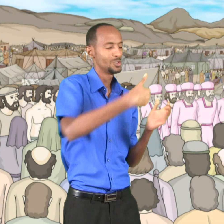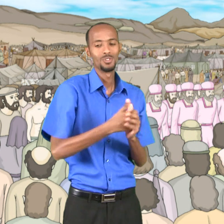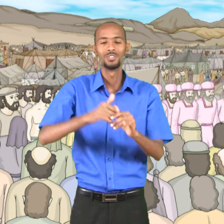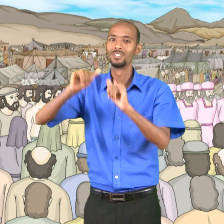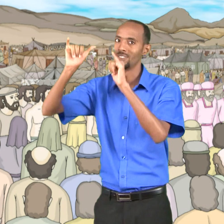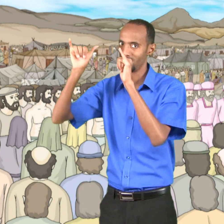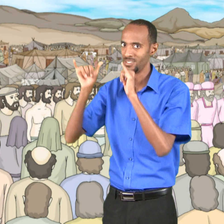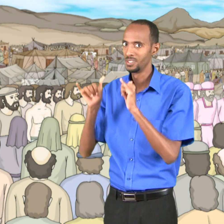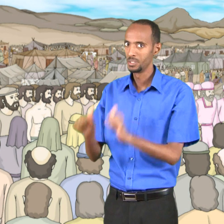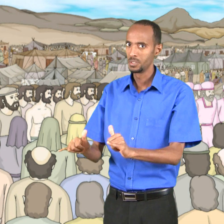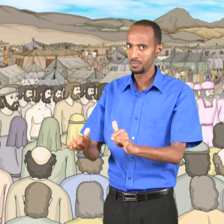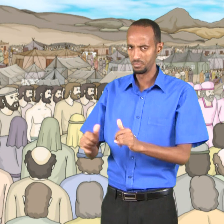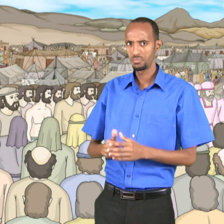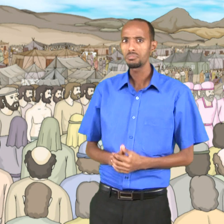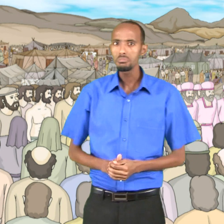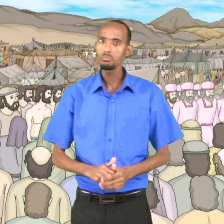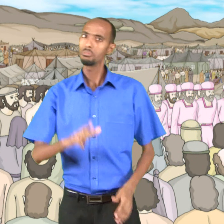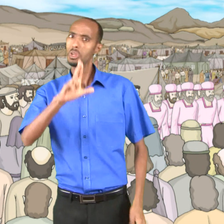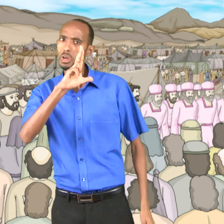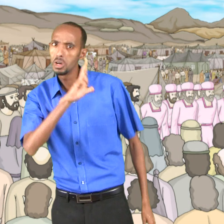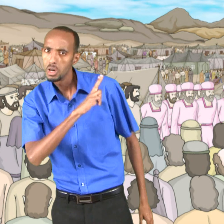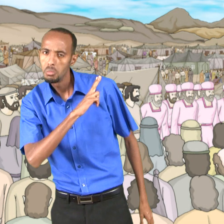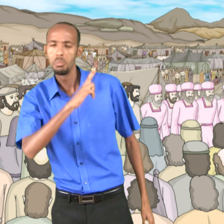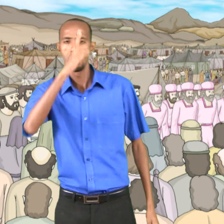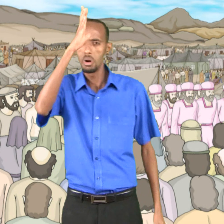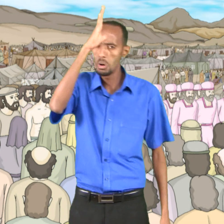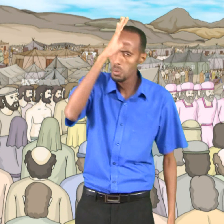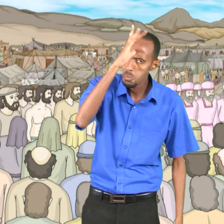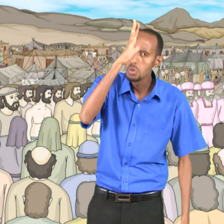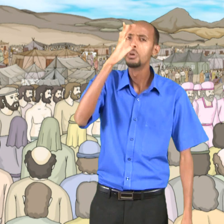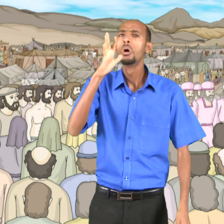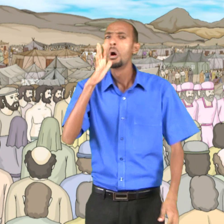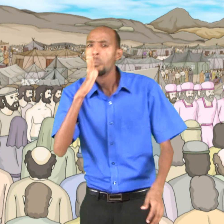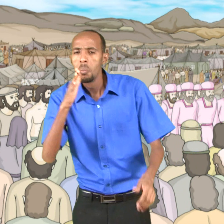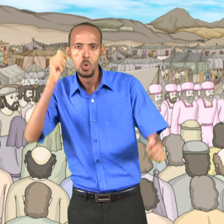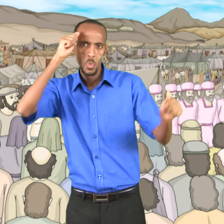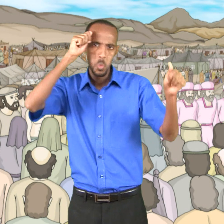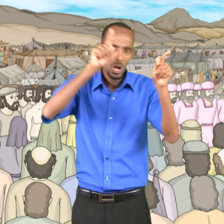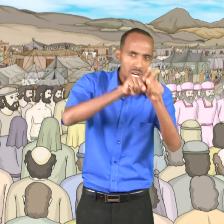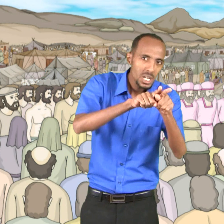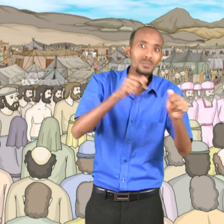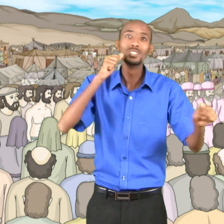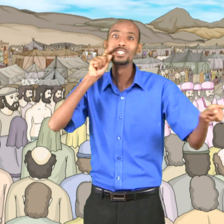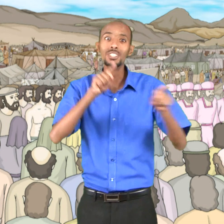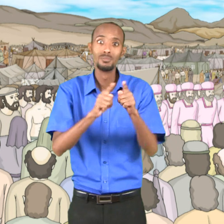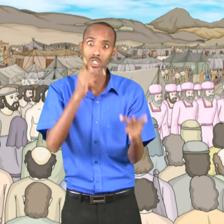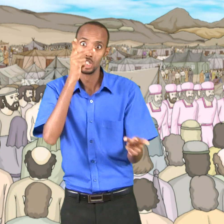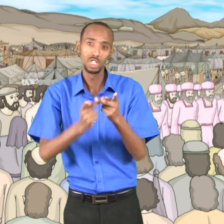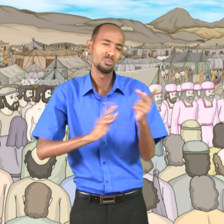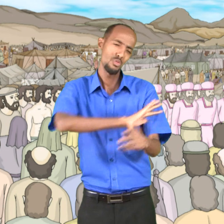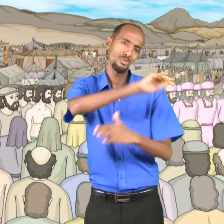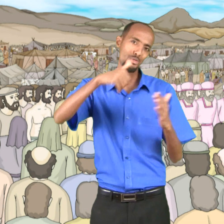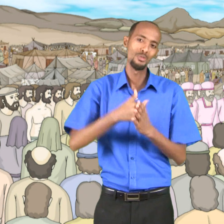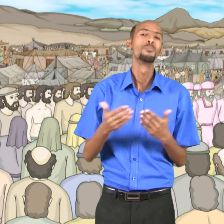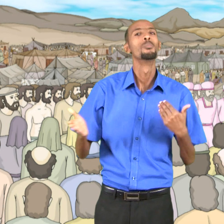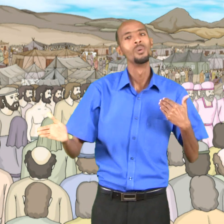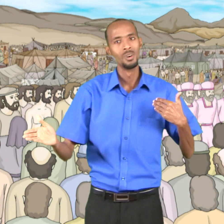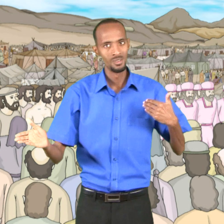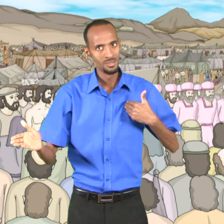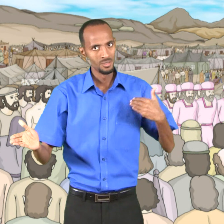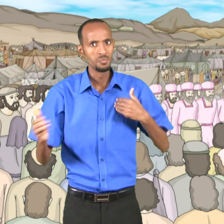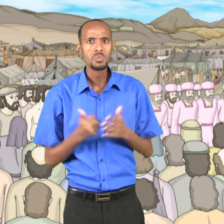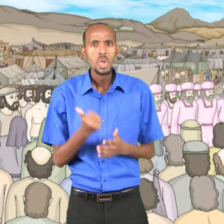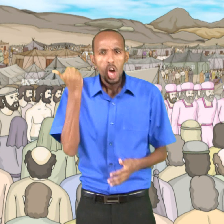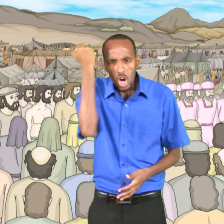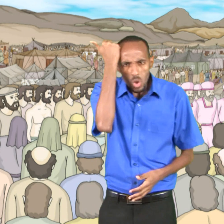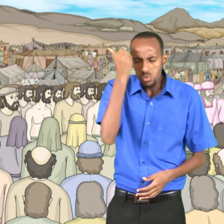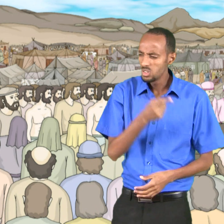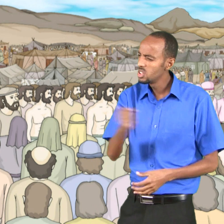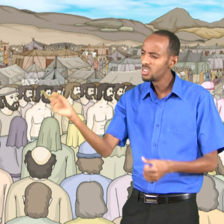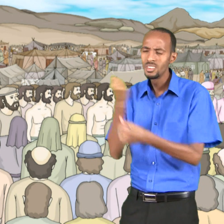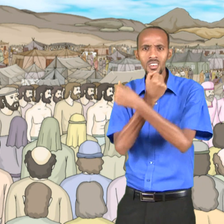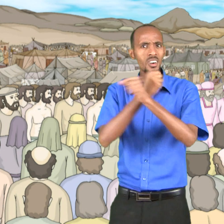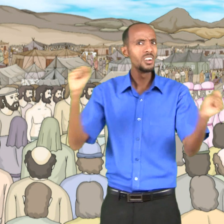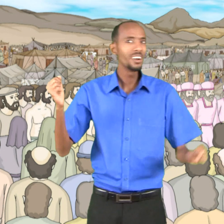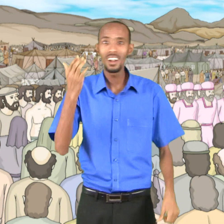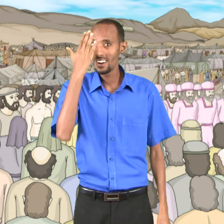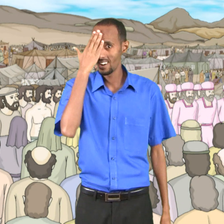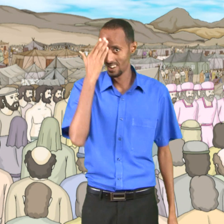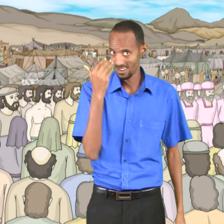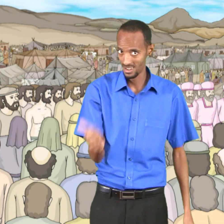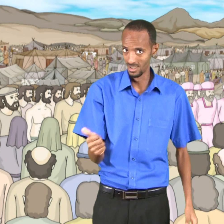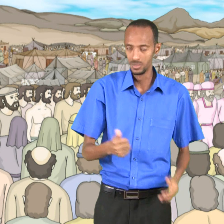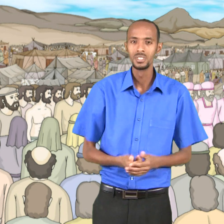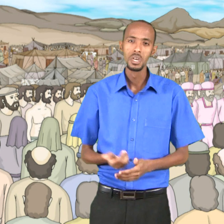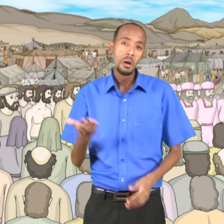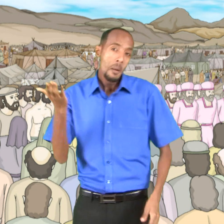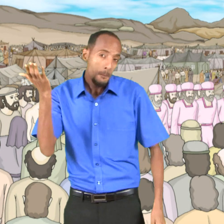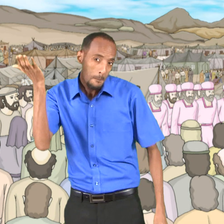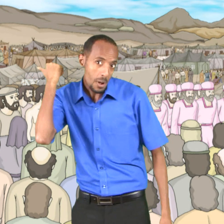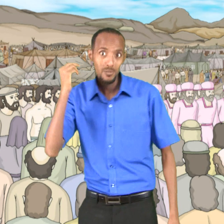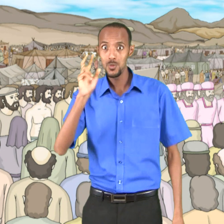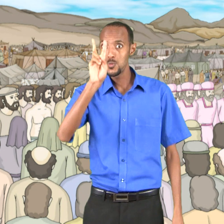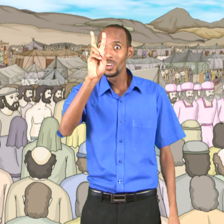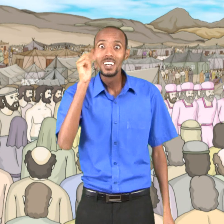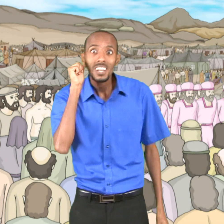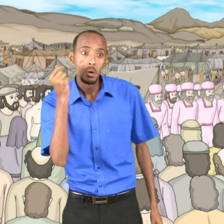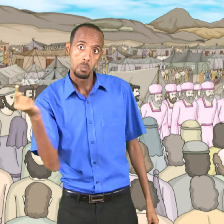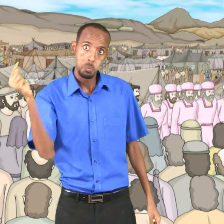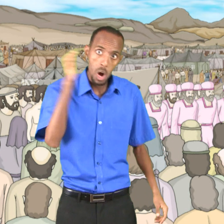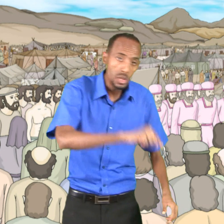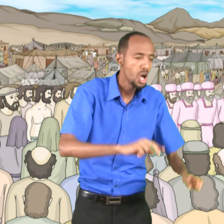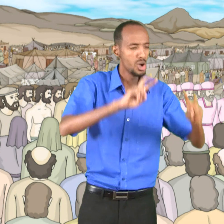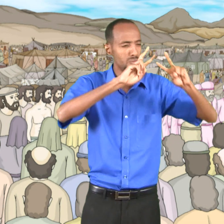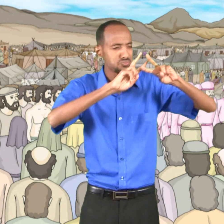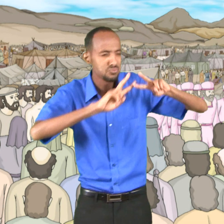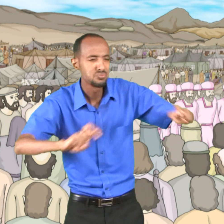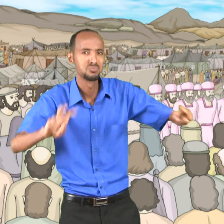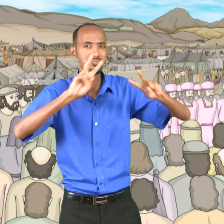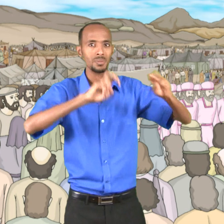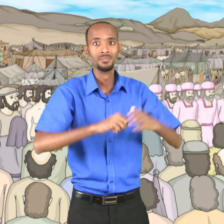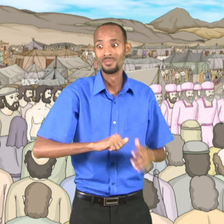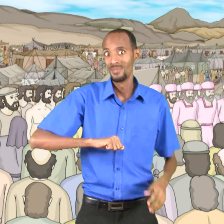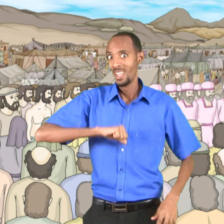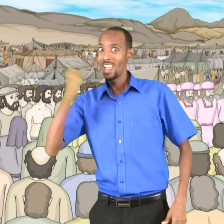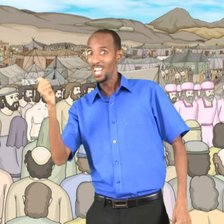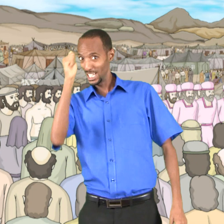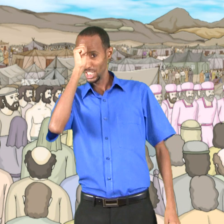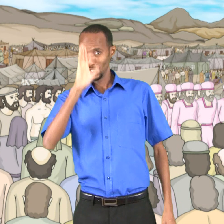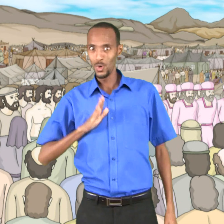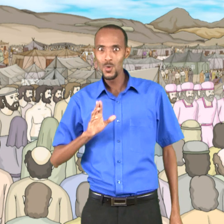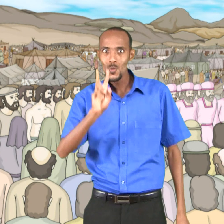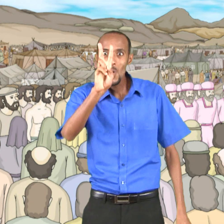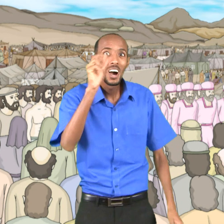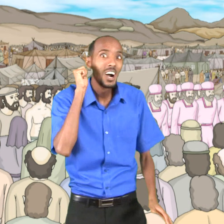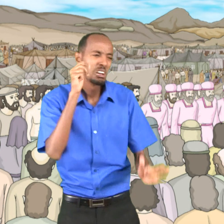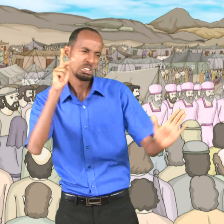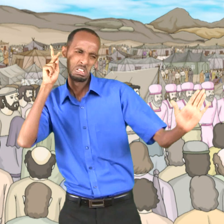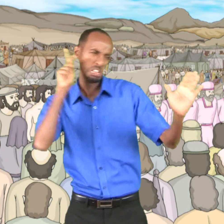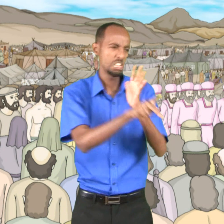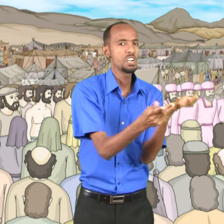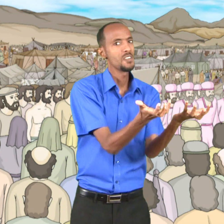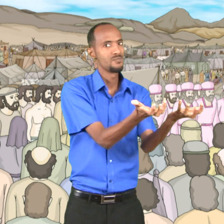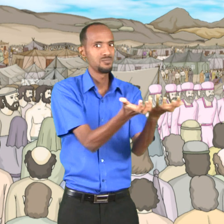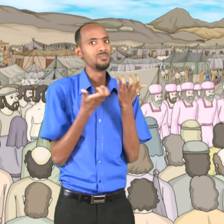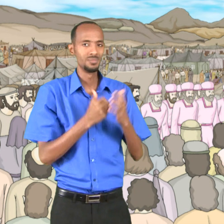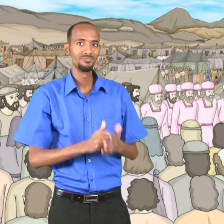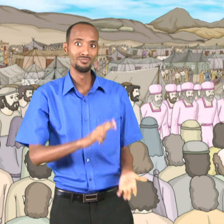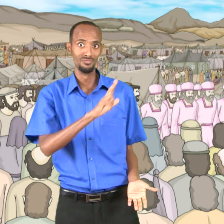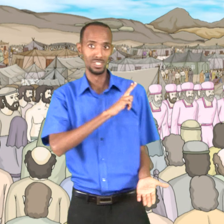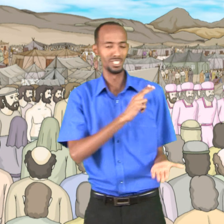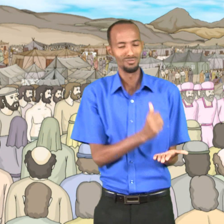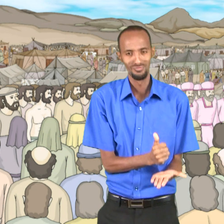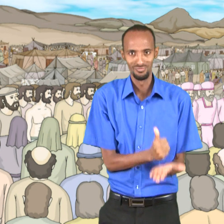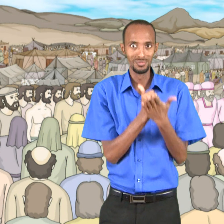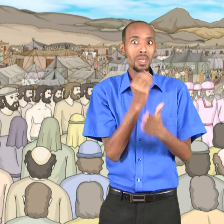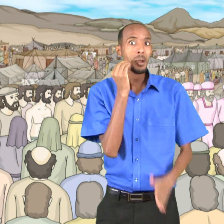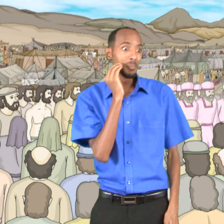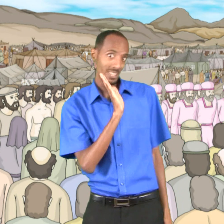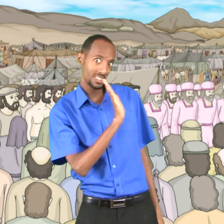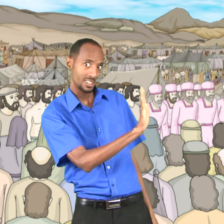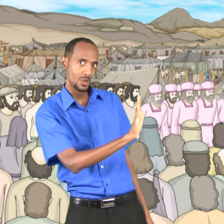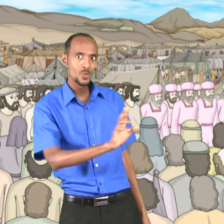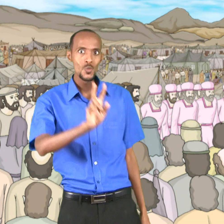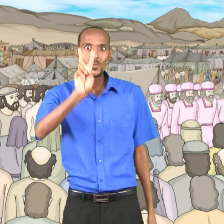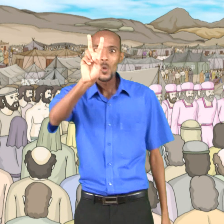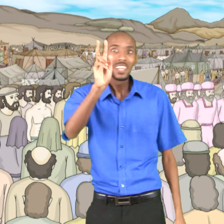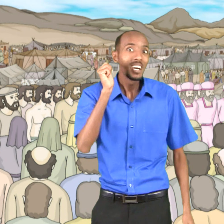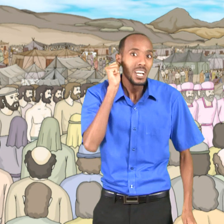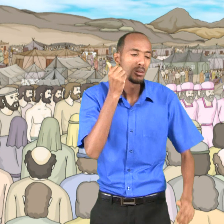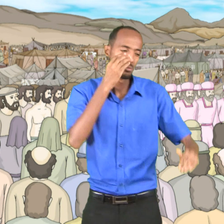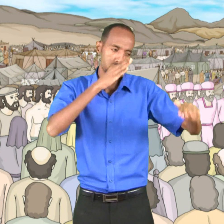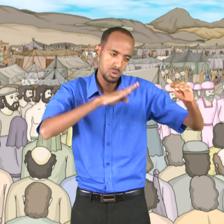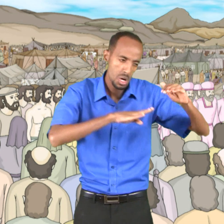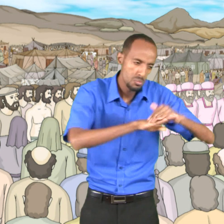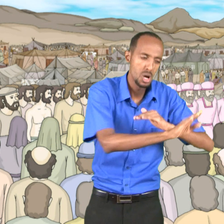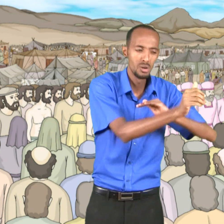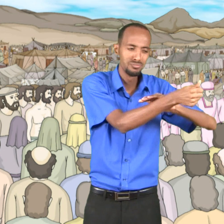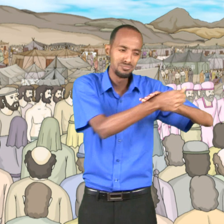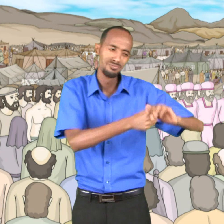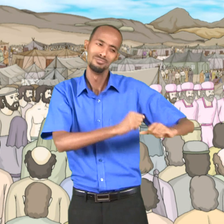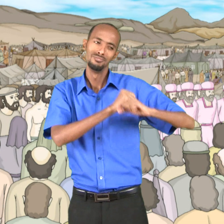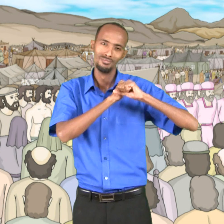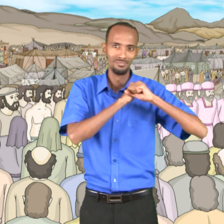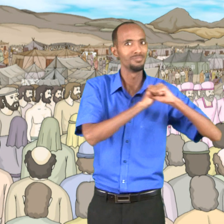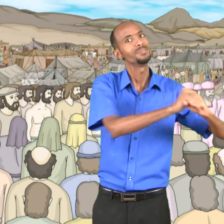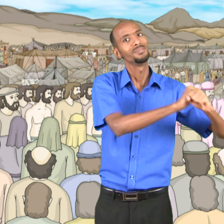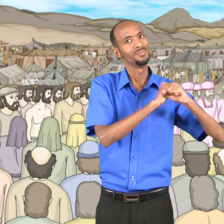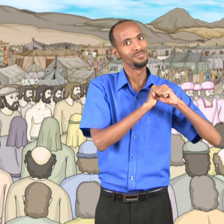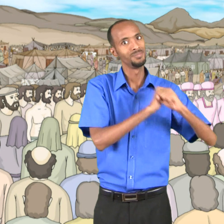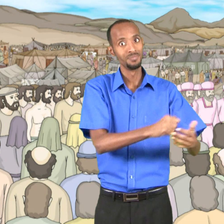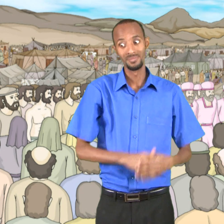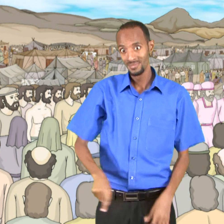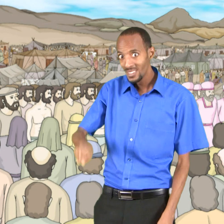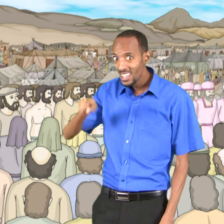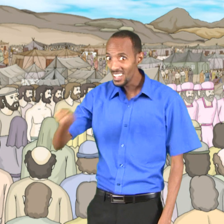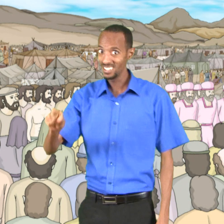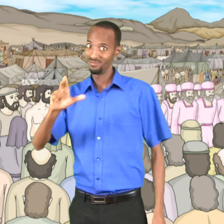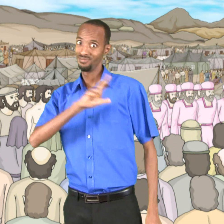So the young spies went in and brought out Rahab, her father and mother and brothers, and all who belonged to her.